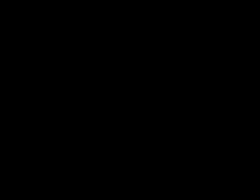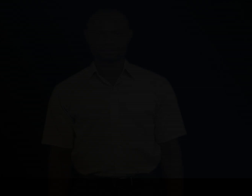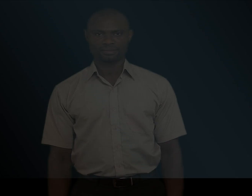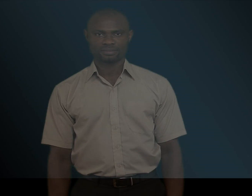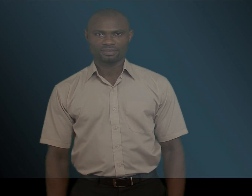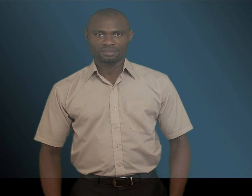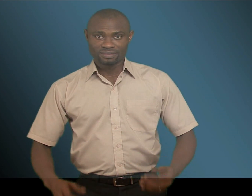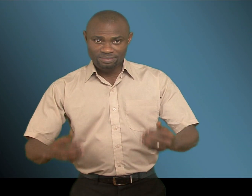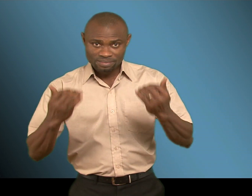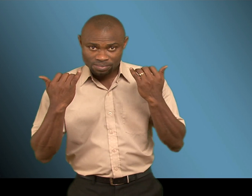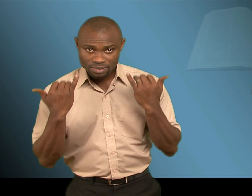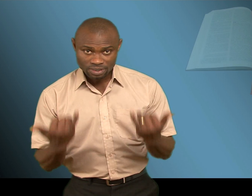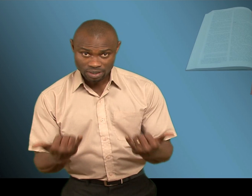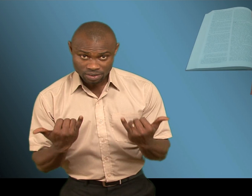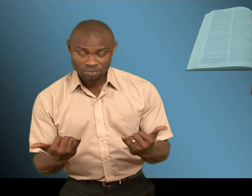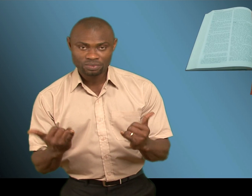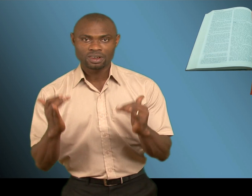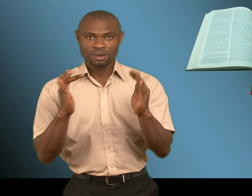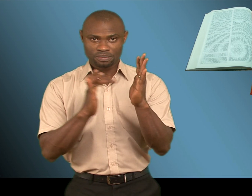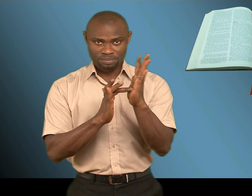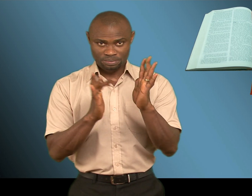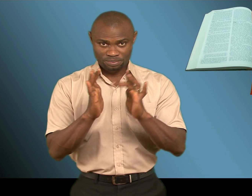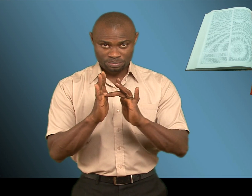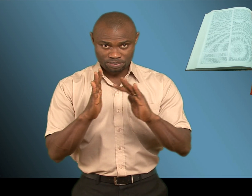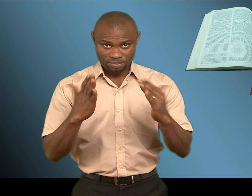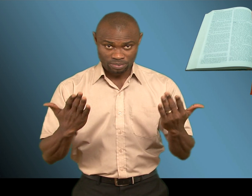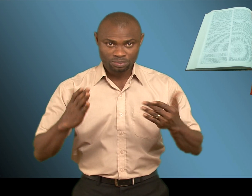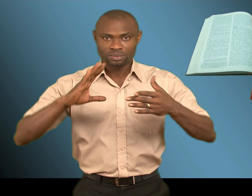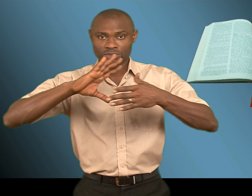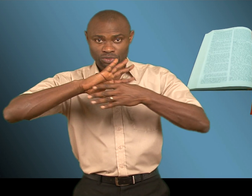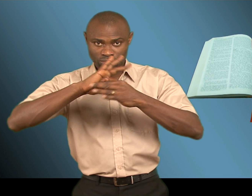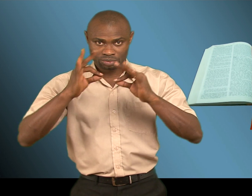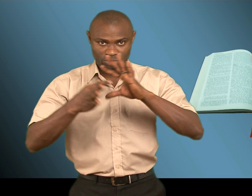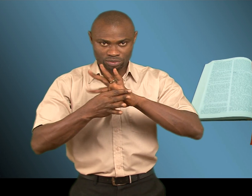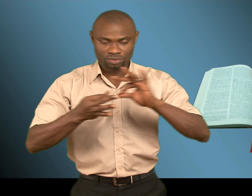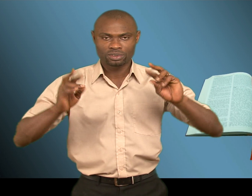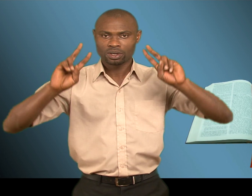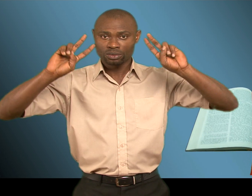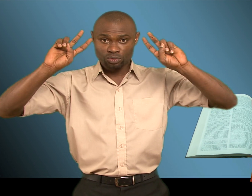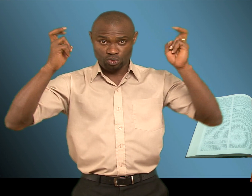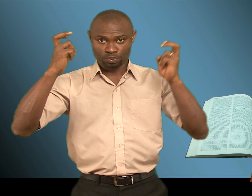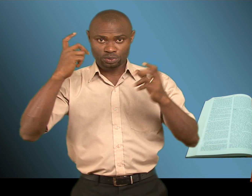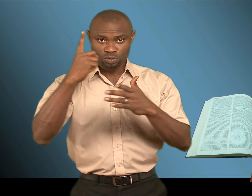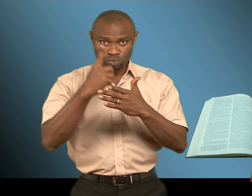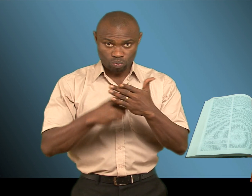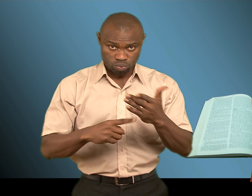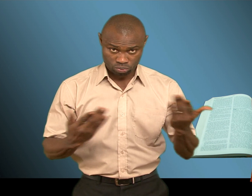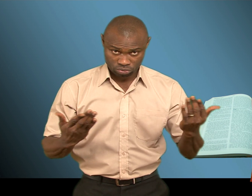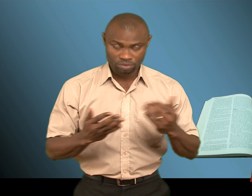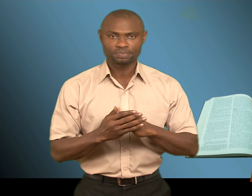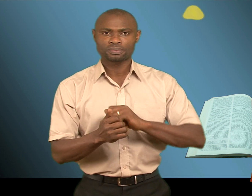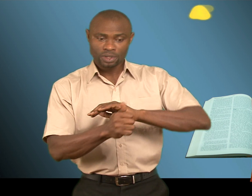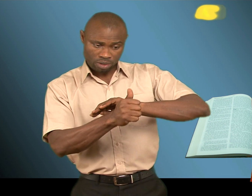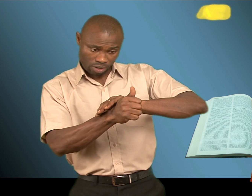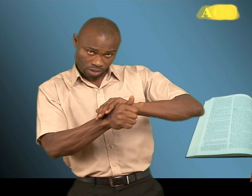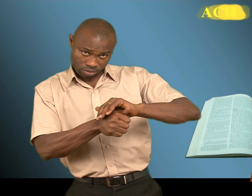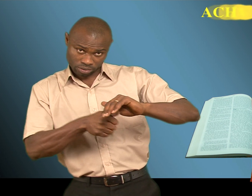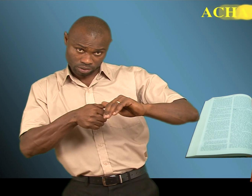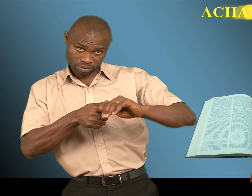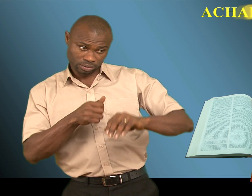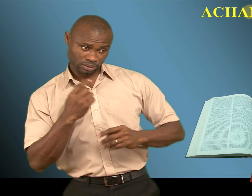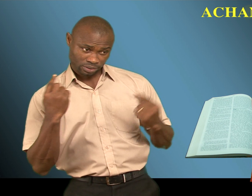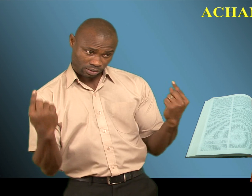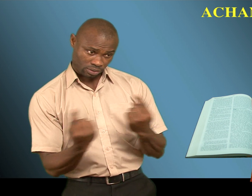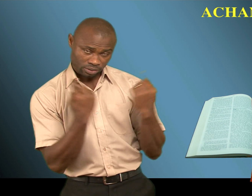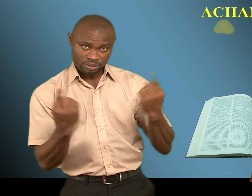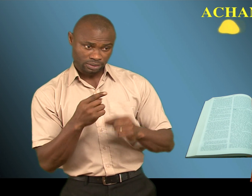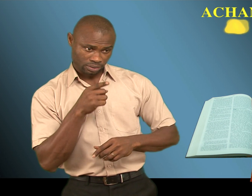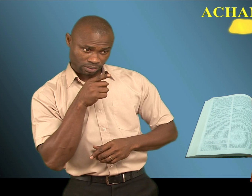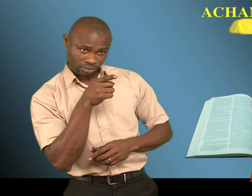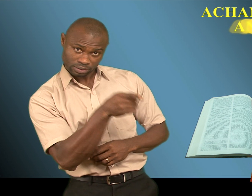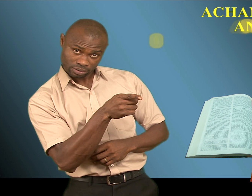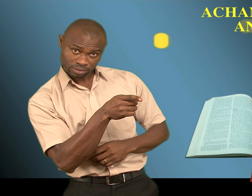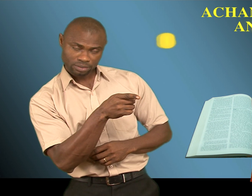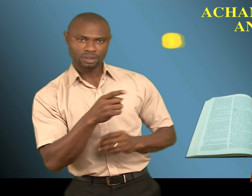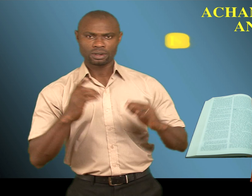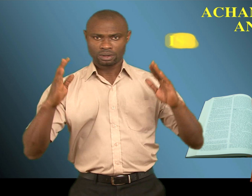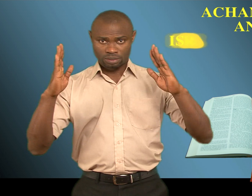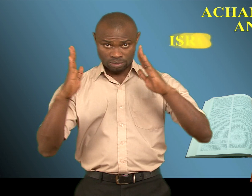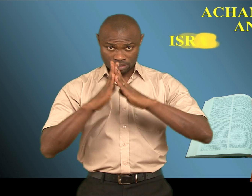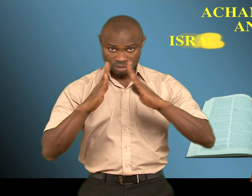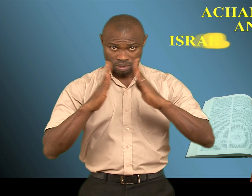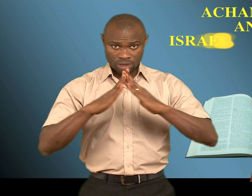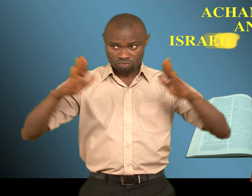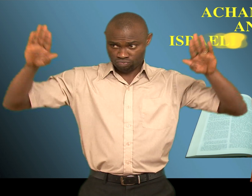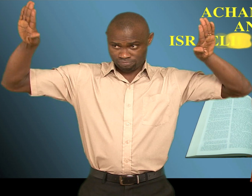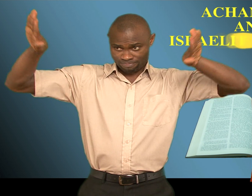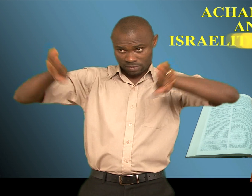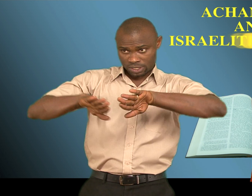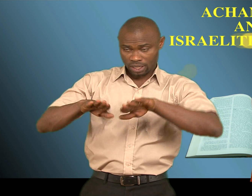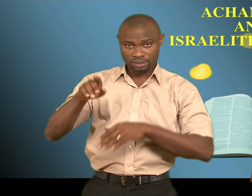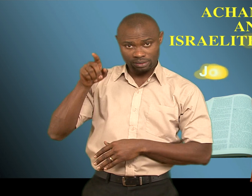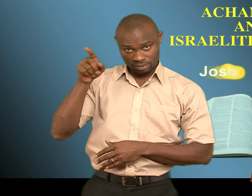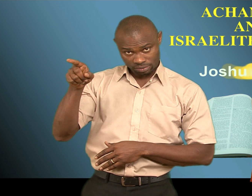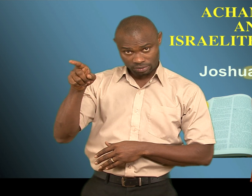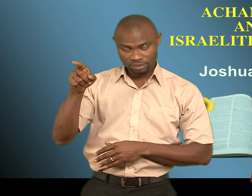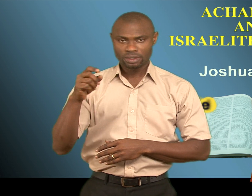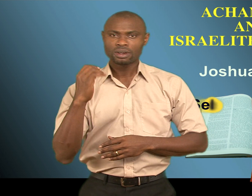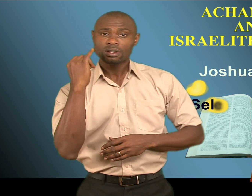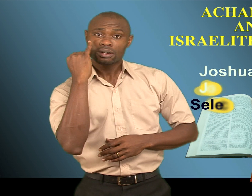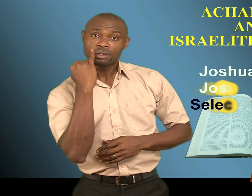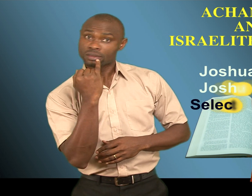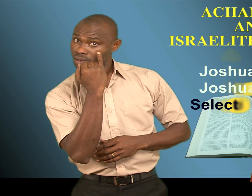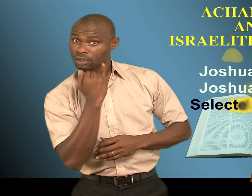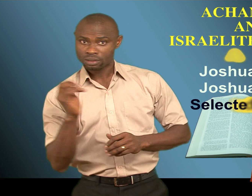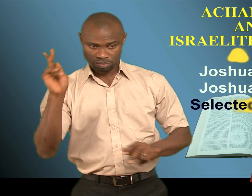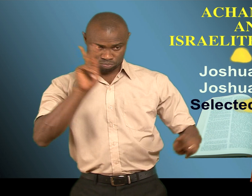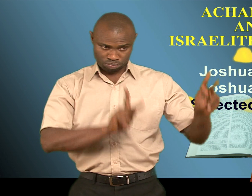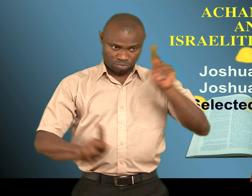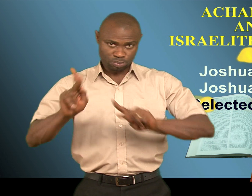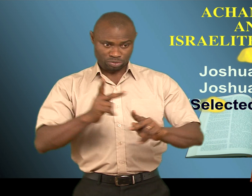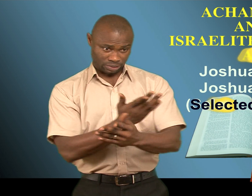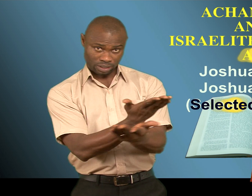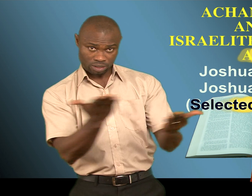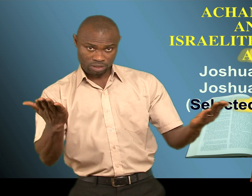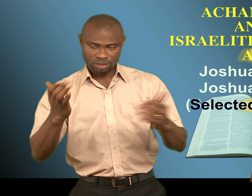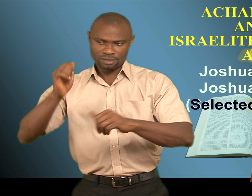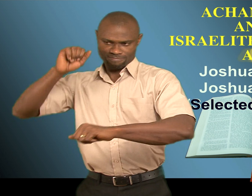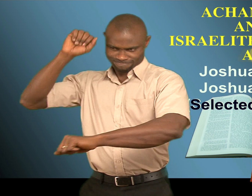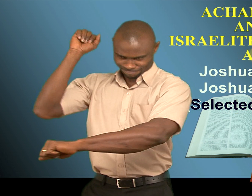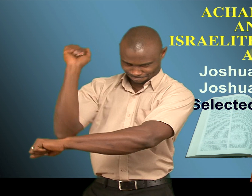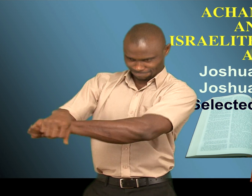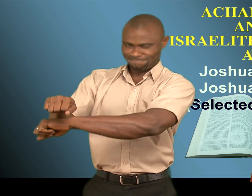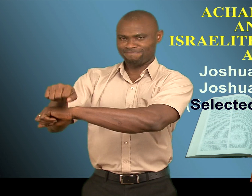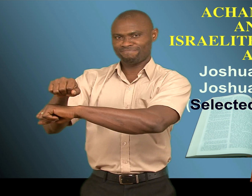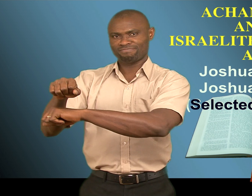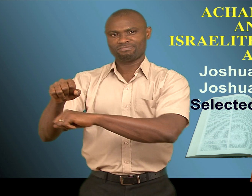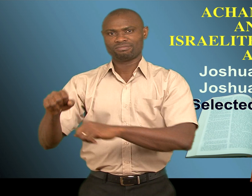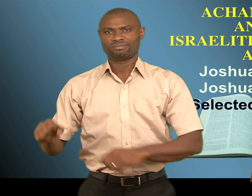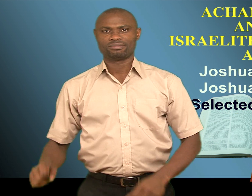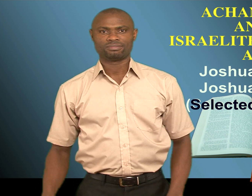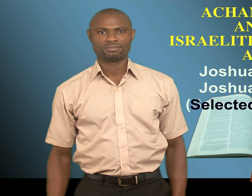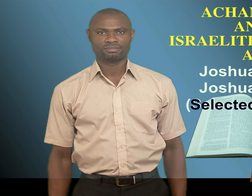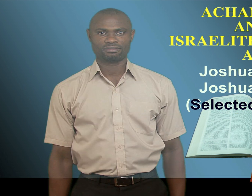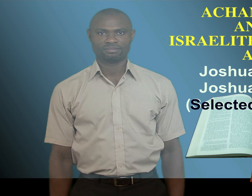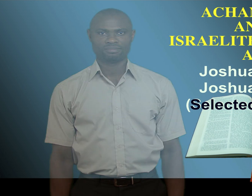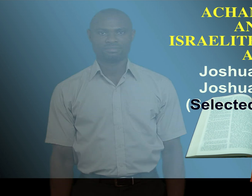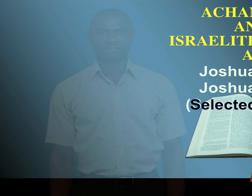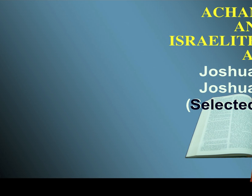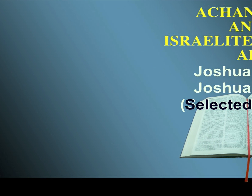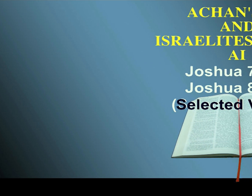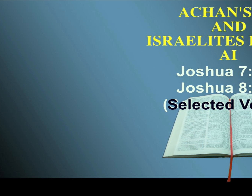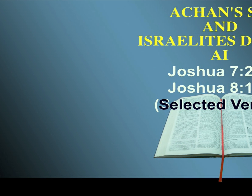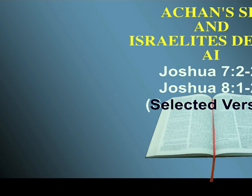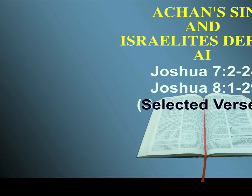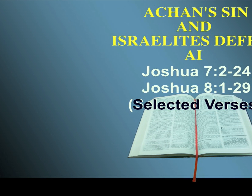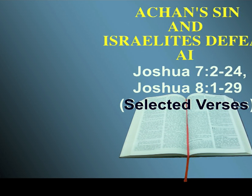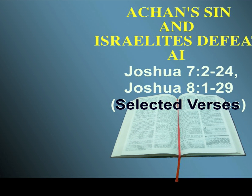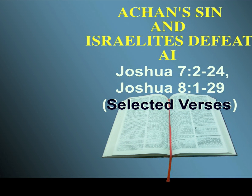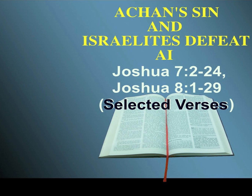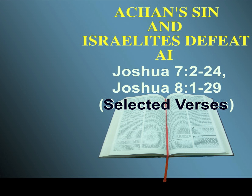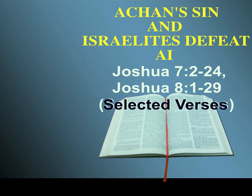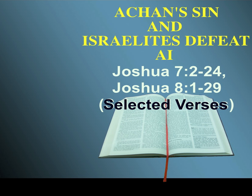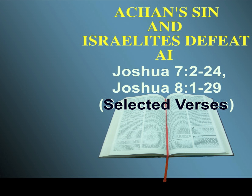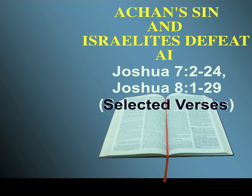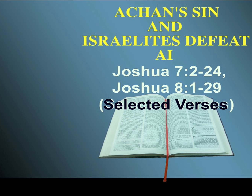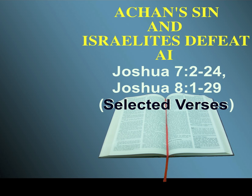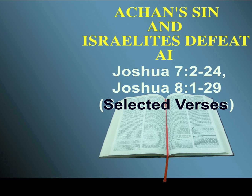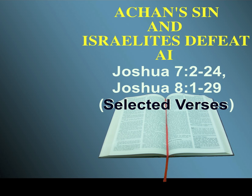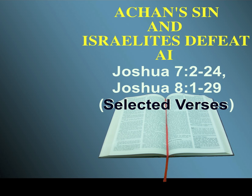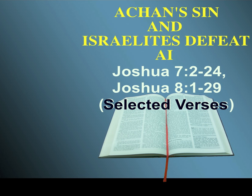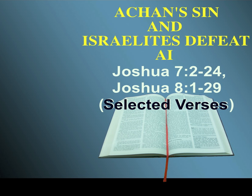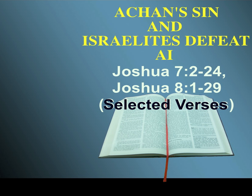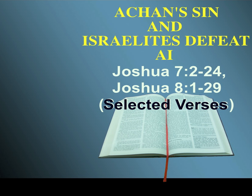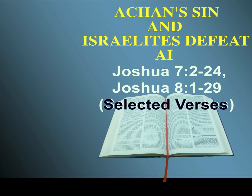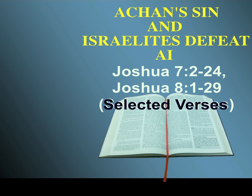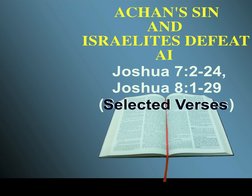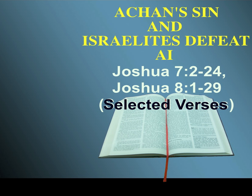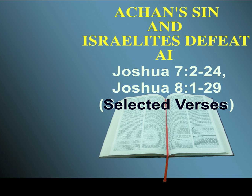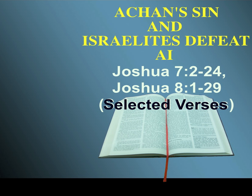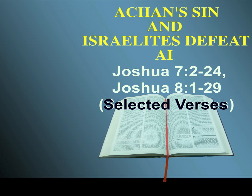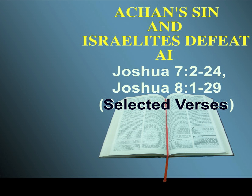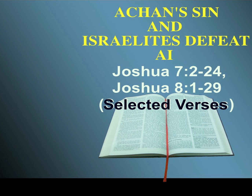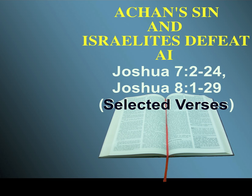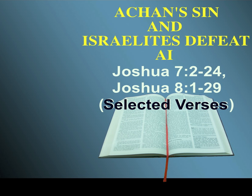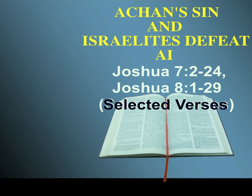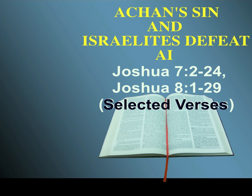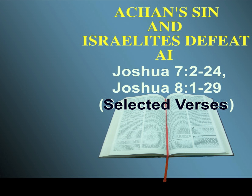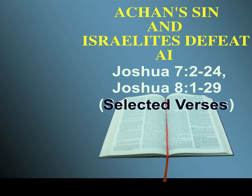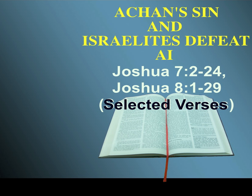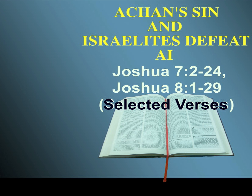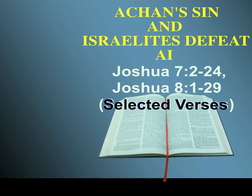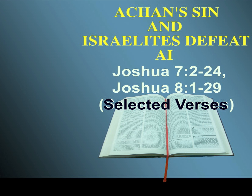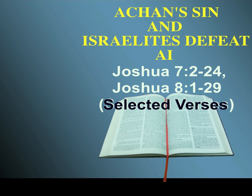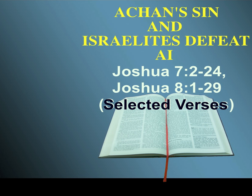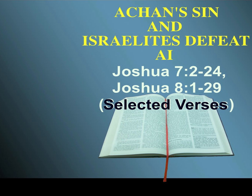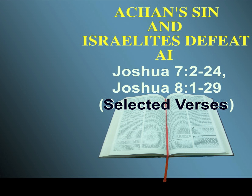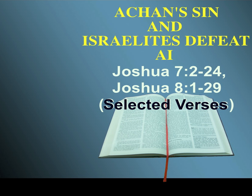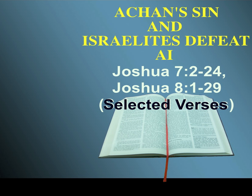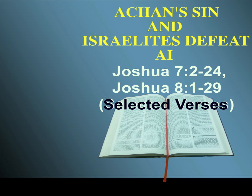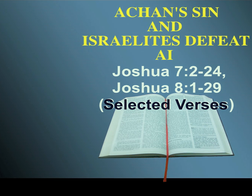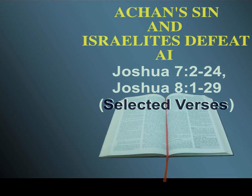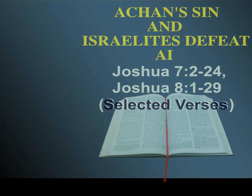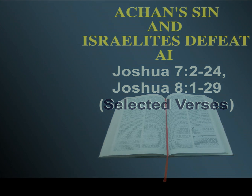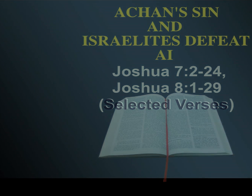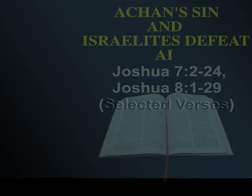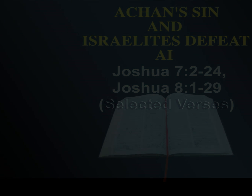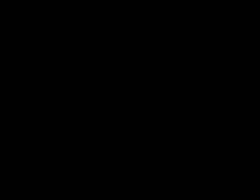Achan's sin and Israelites defeat Ai